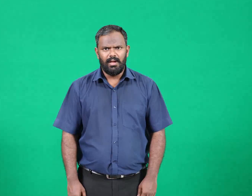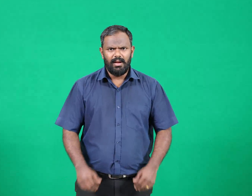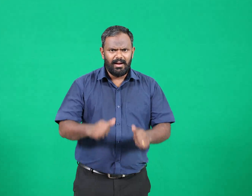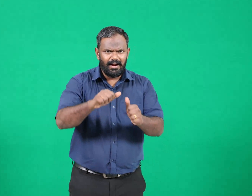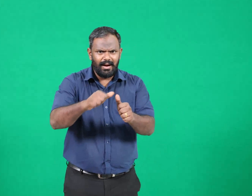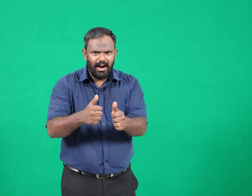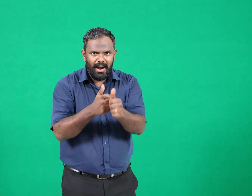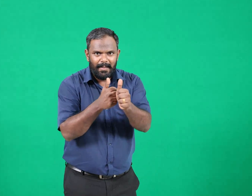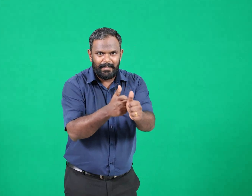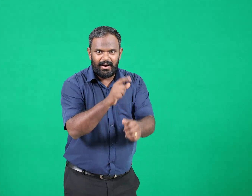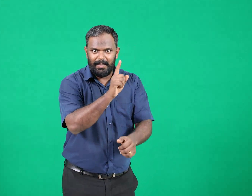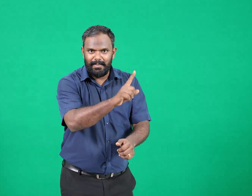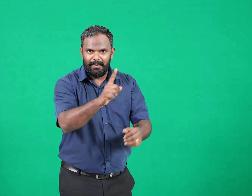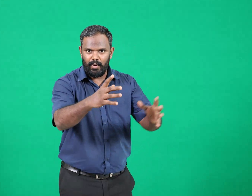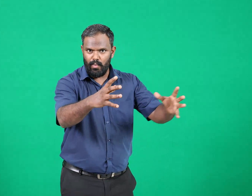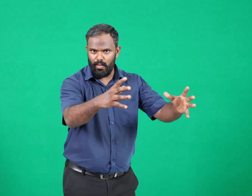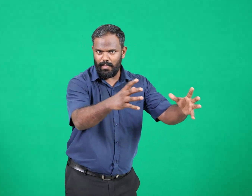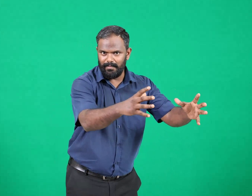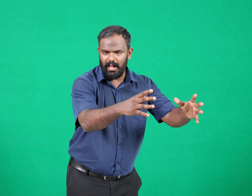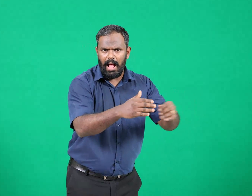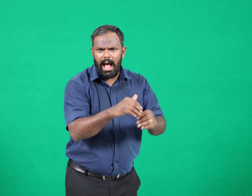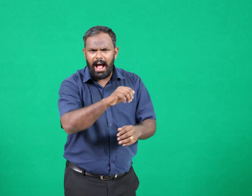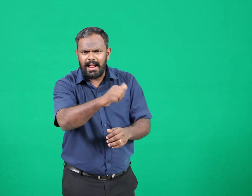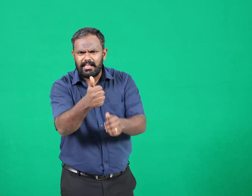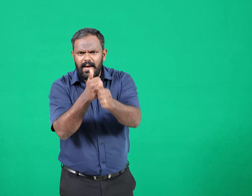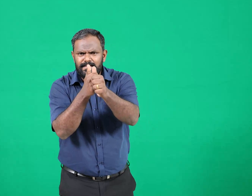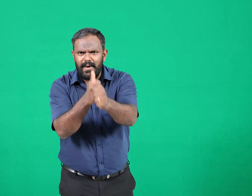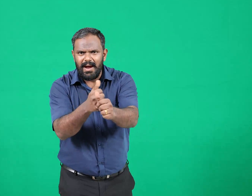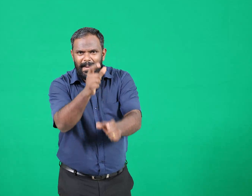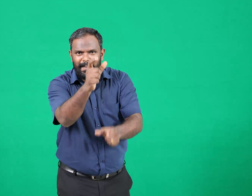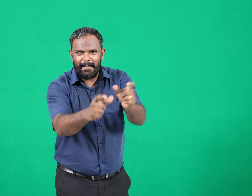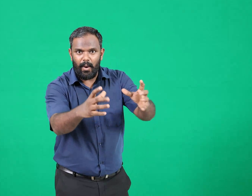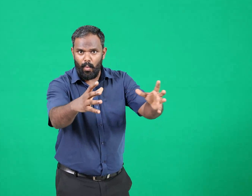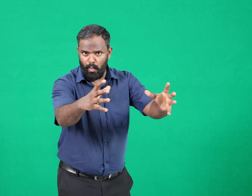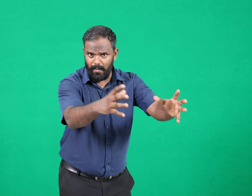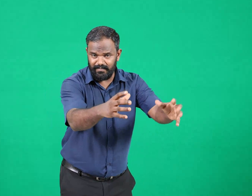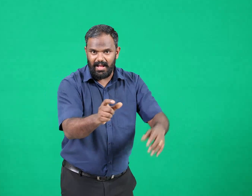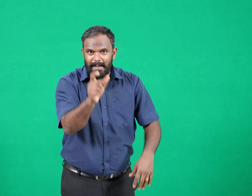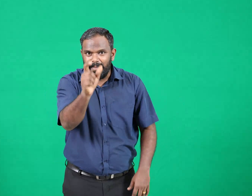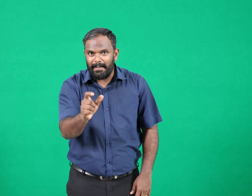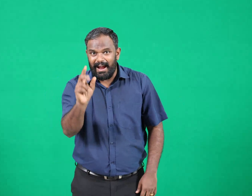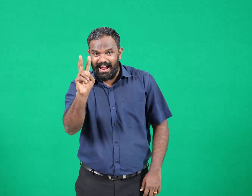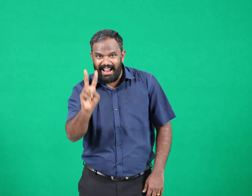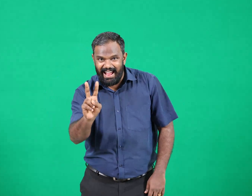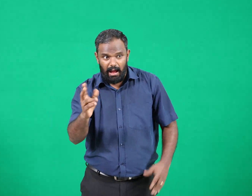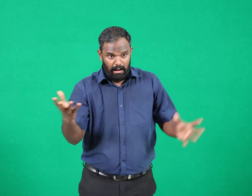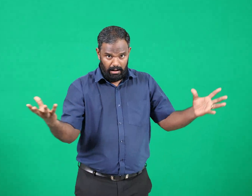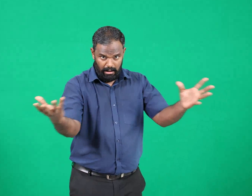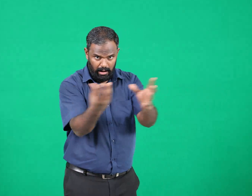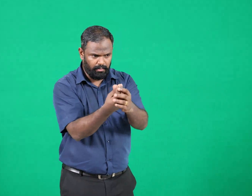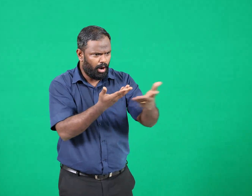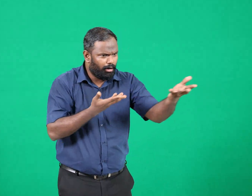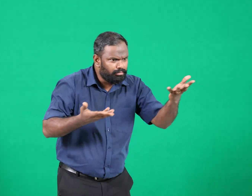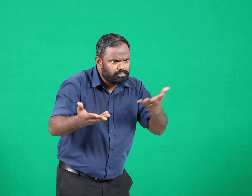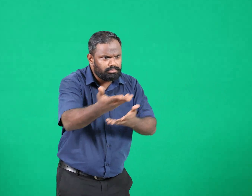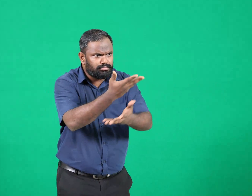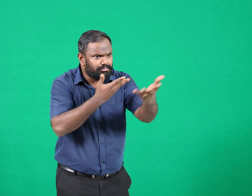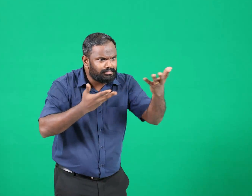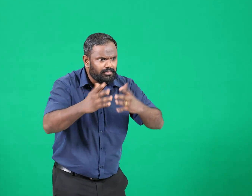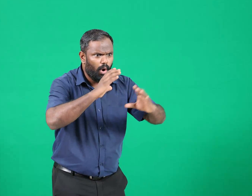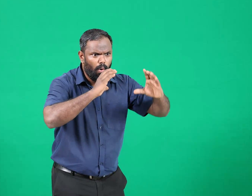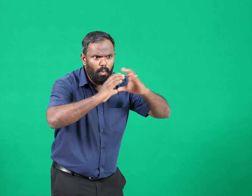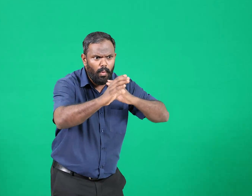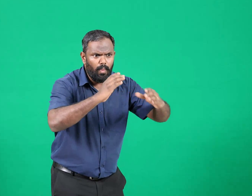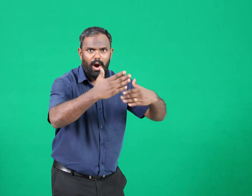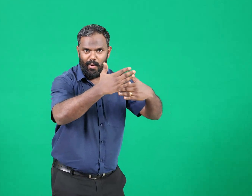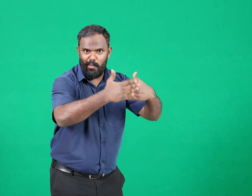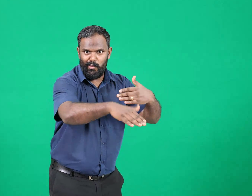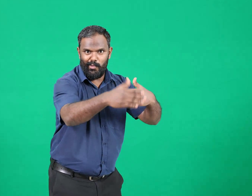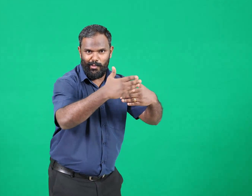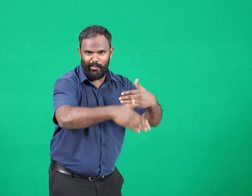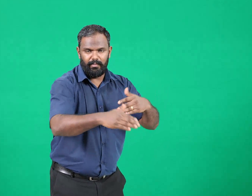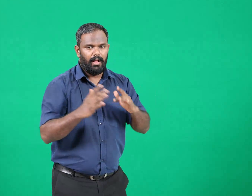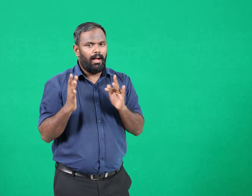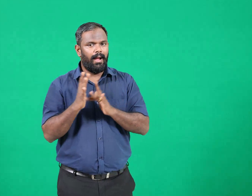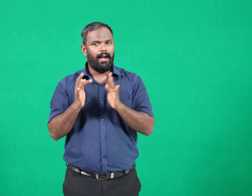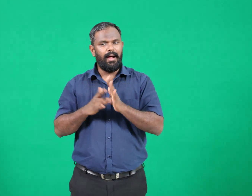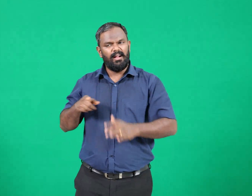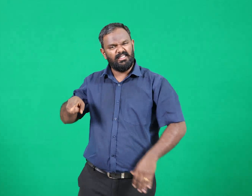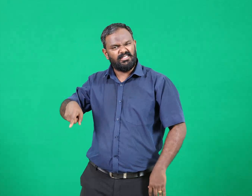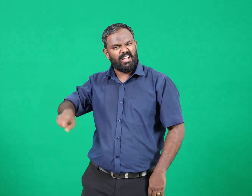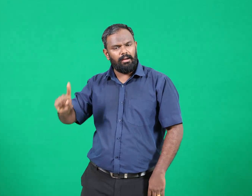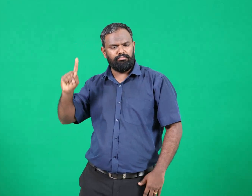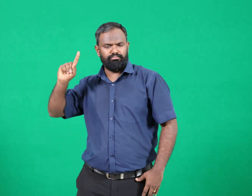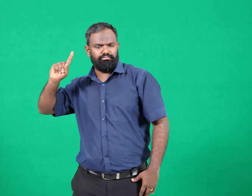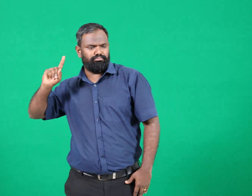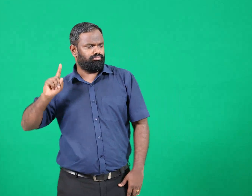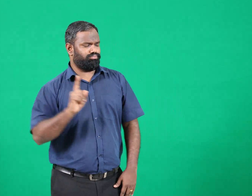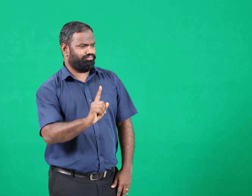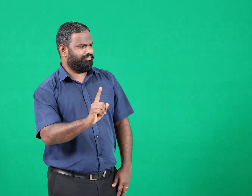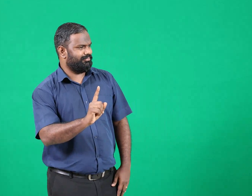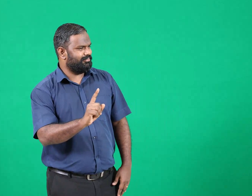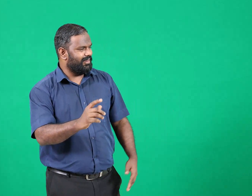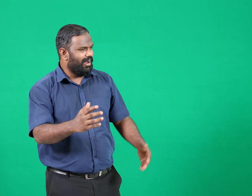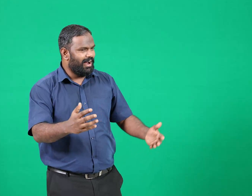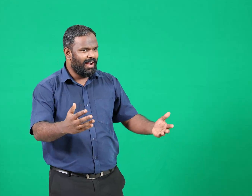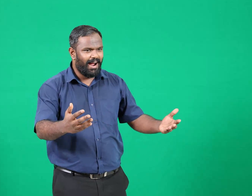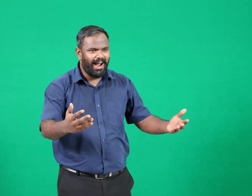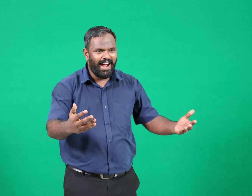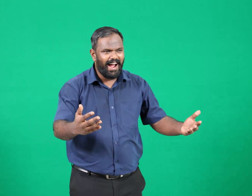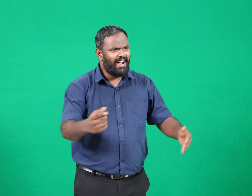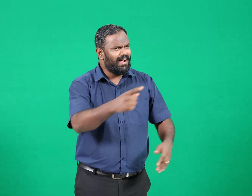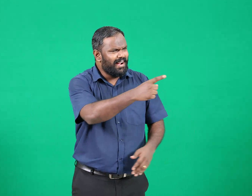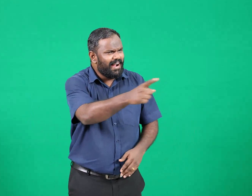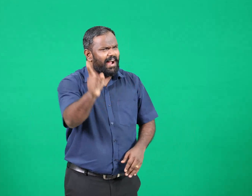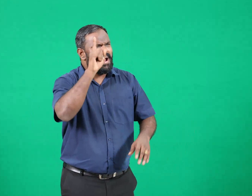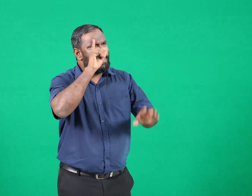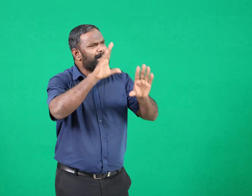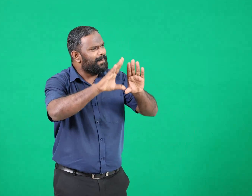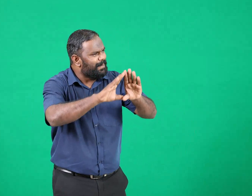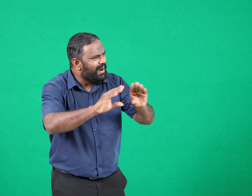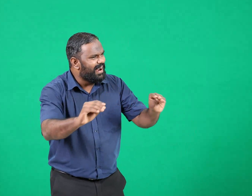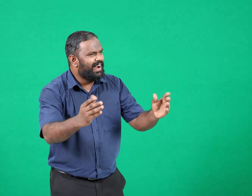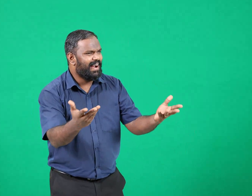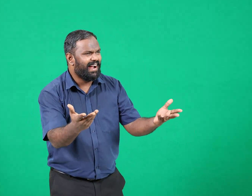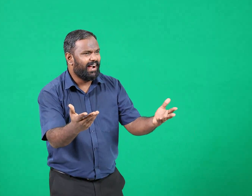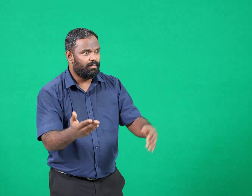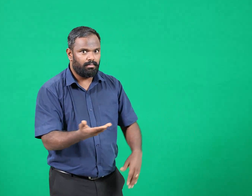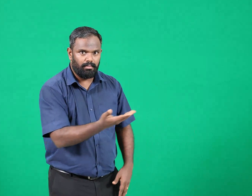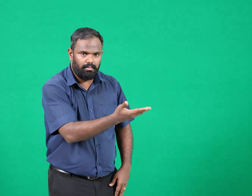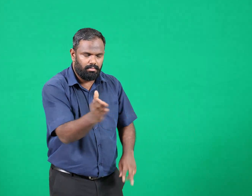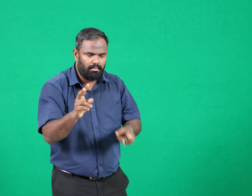While they were describing these events, Jesus Himself stood among them and said, "Peace be with you."